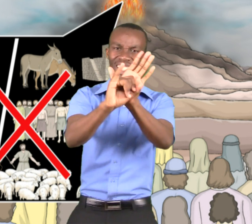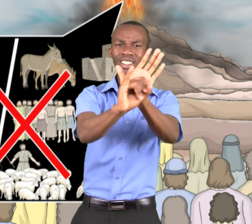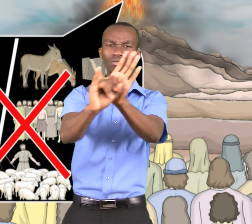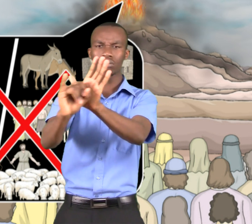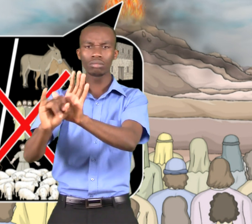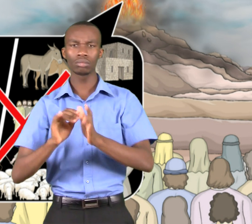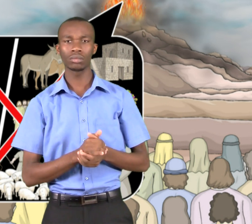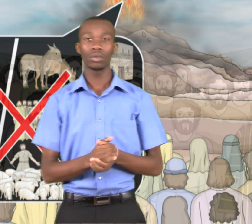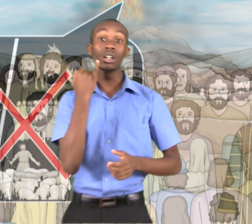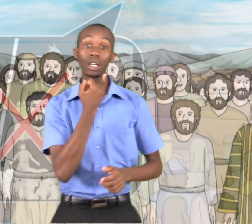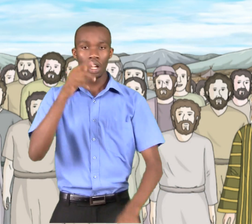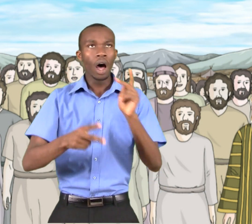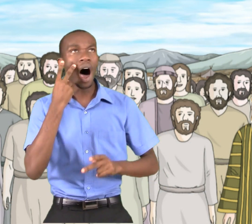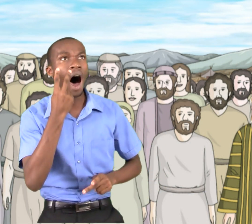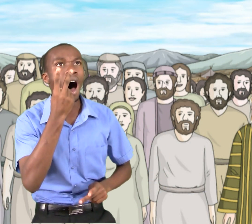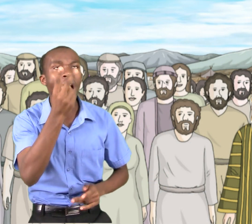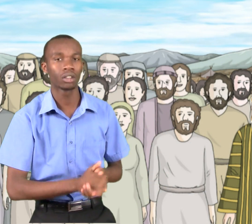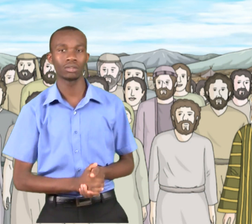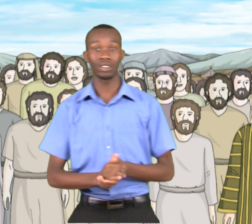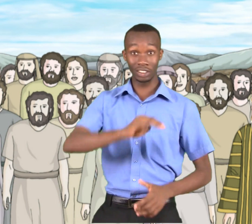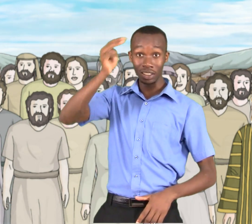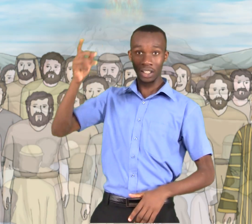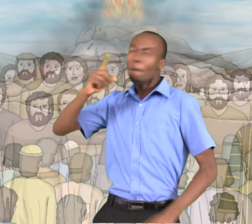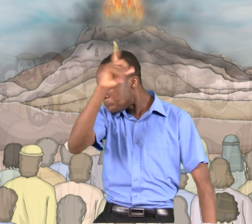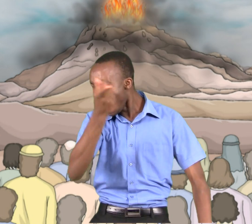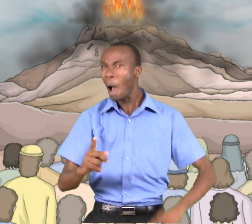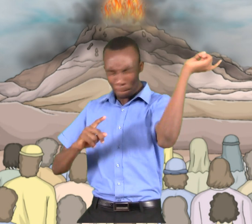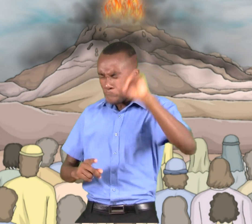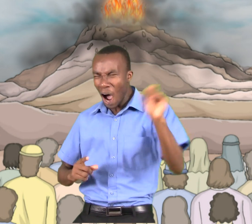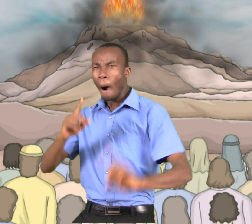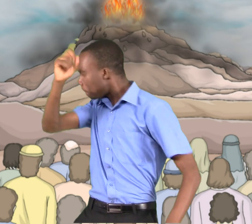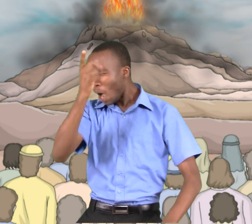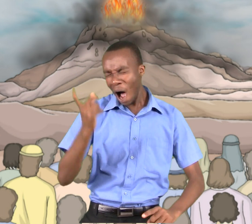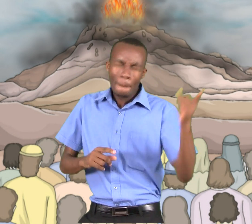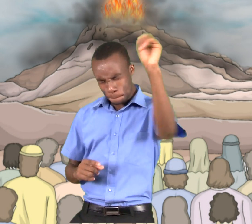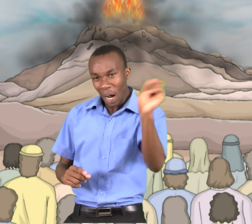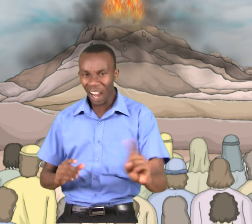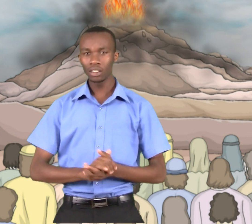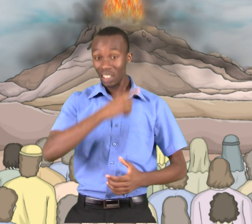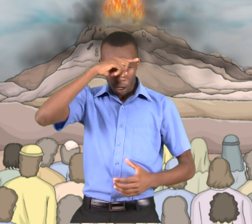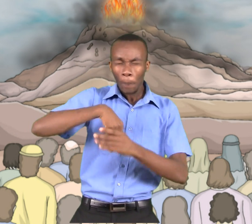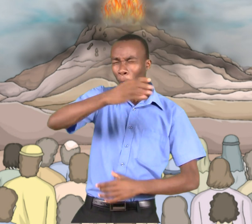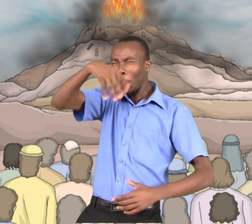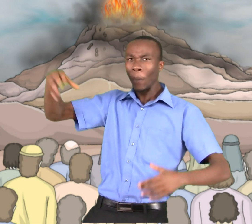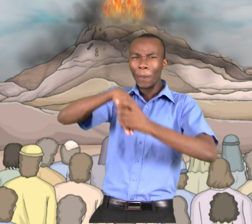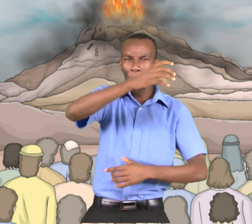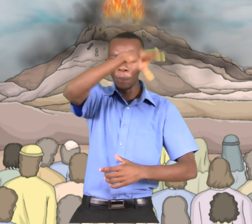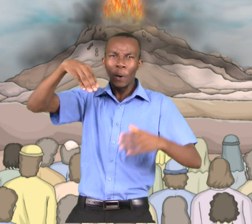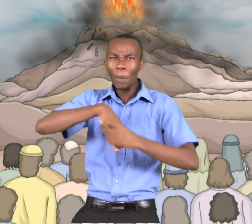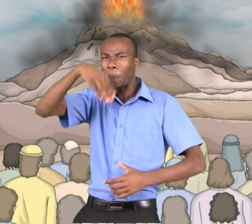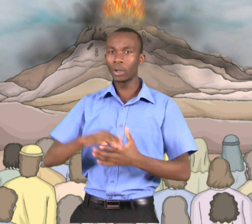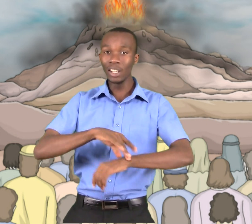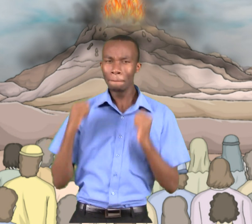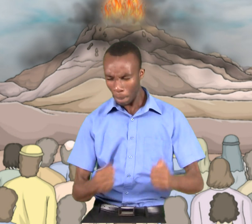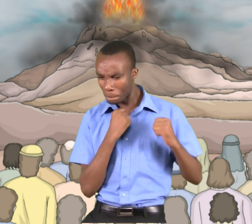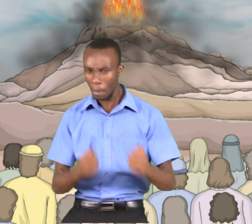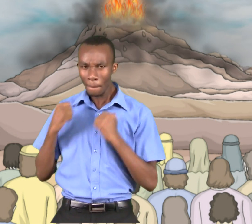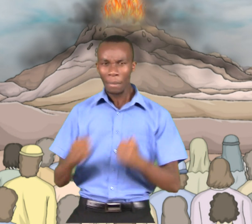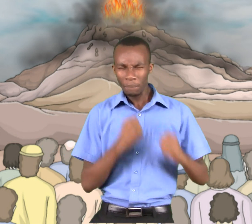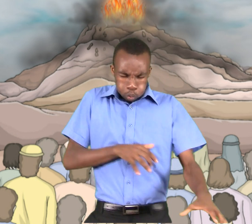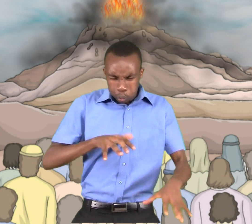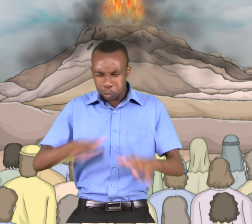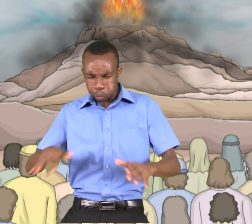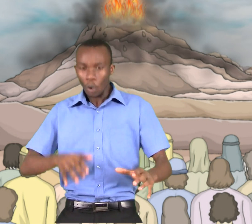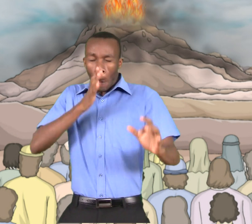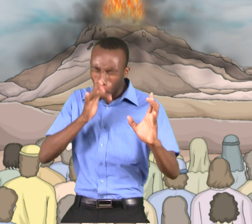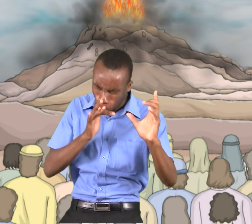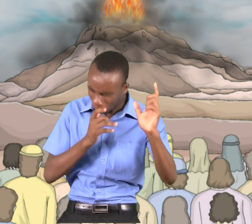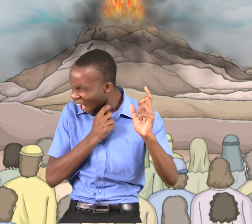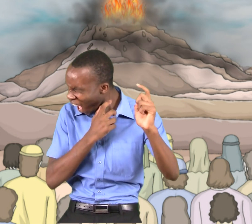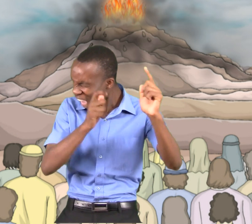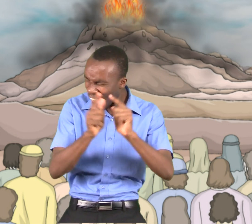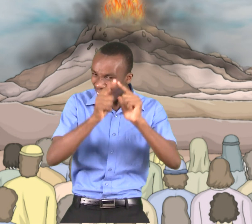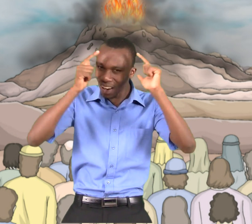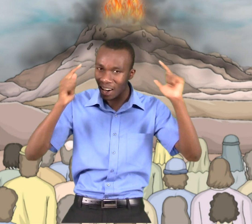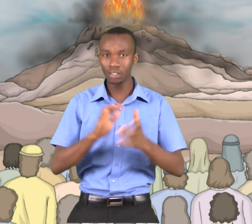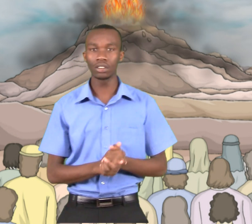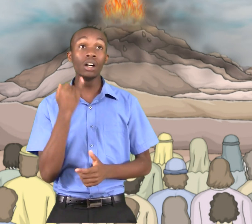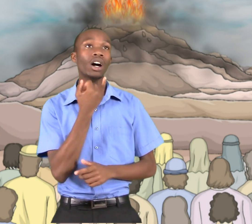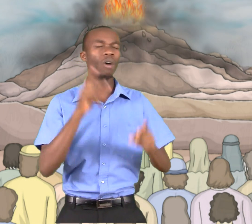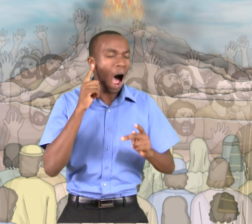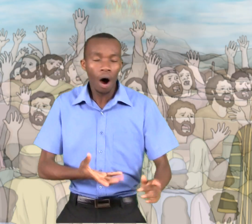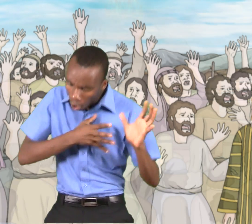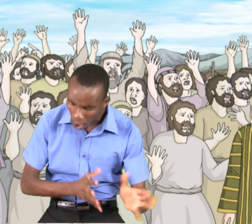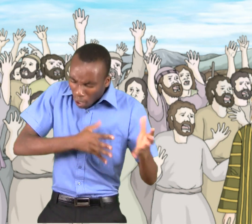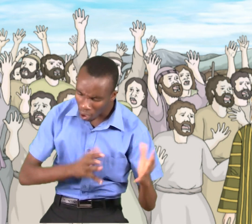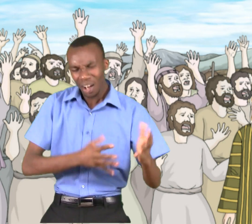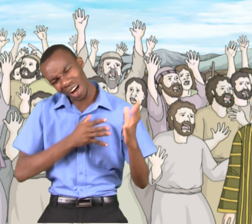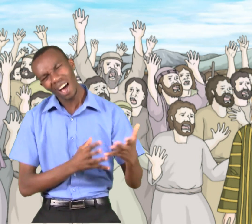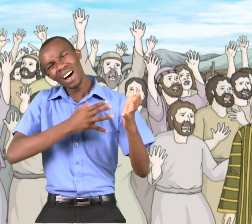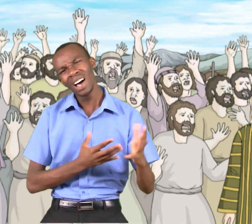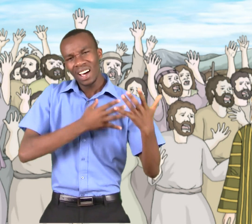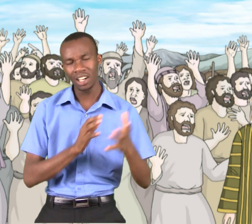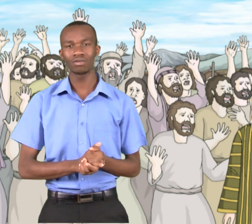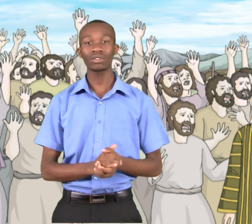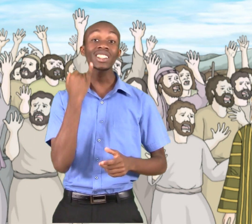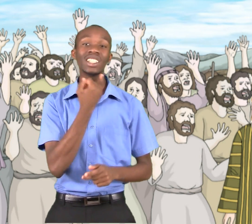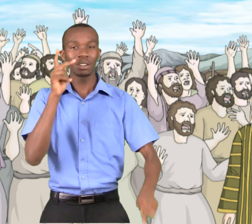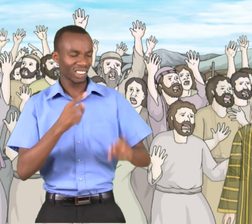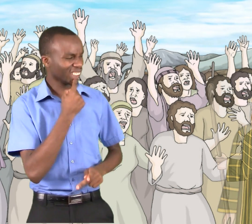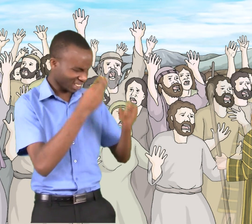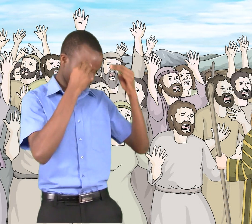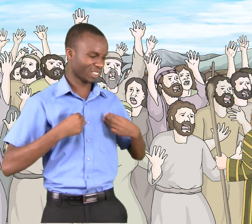When all the people witnessed the thunder and lightning, the sounding of the ram’s horn, and the mountain enveloped in smoke, they trembled and stood at a distance.